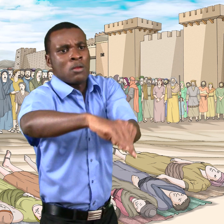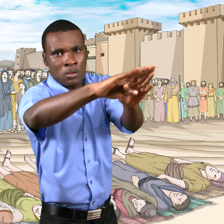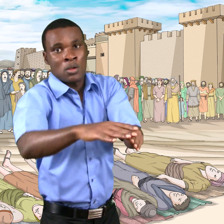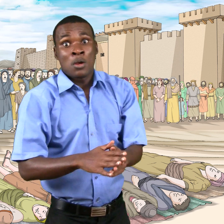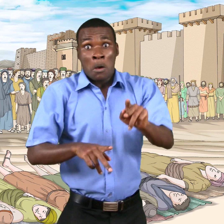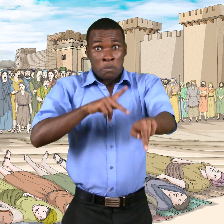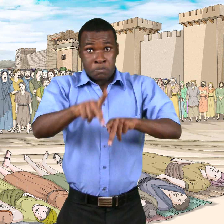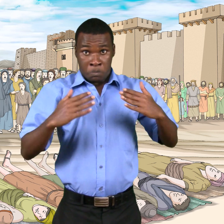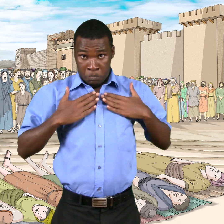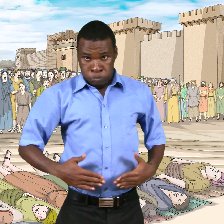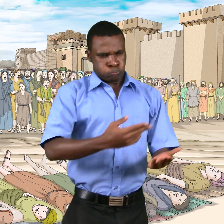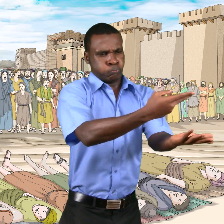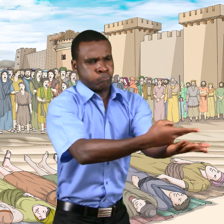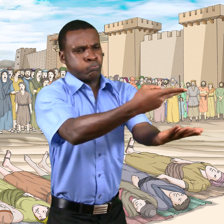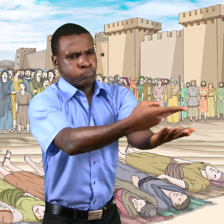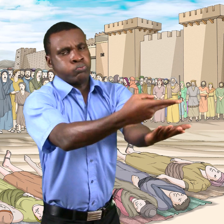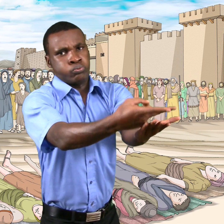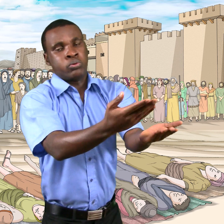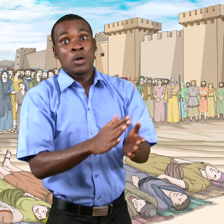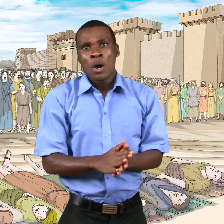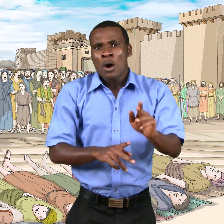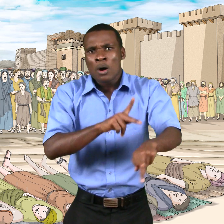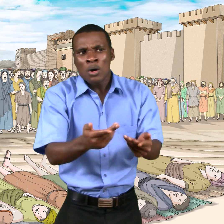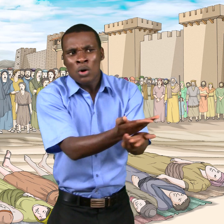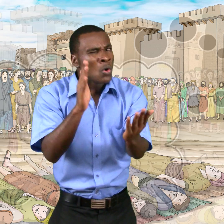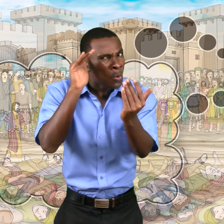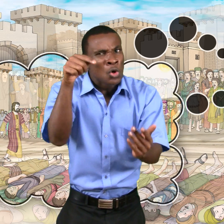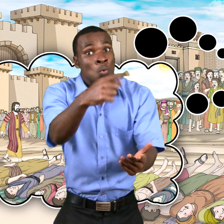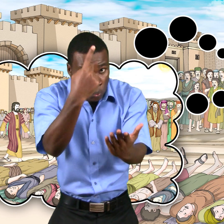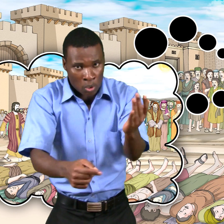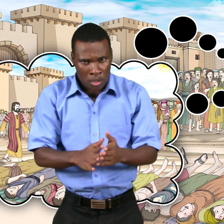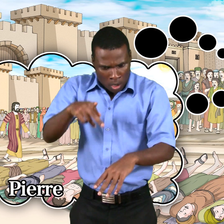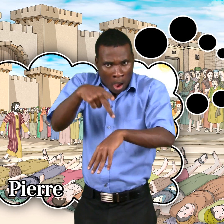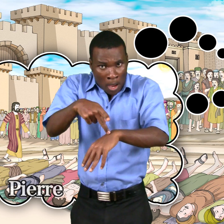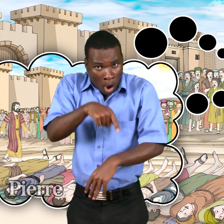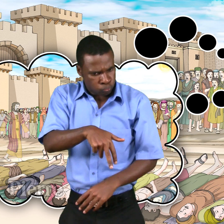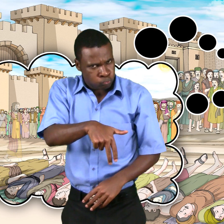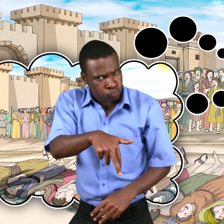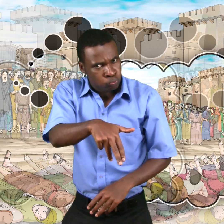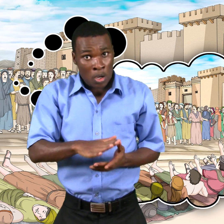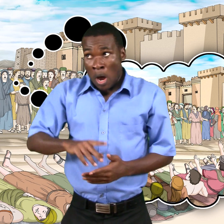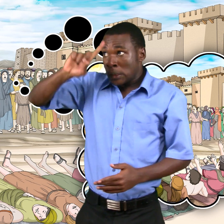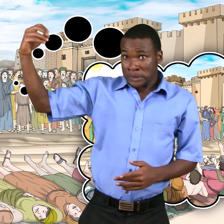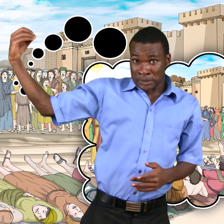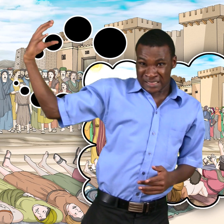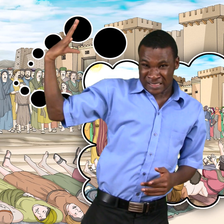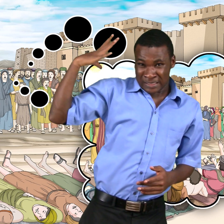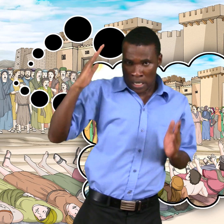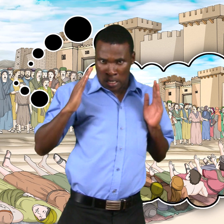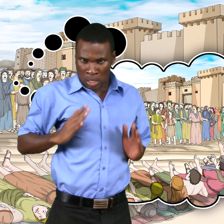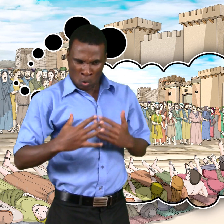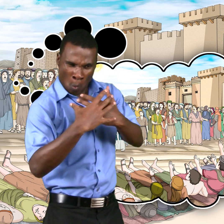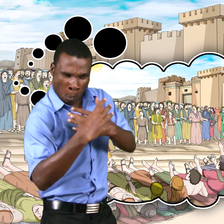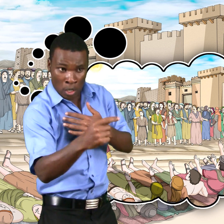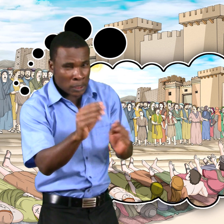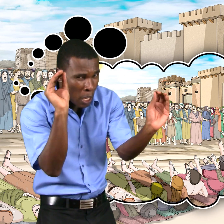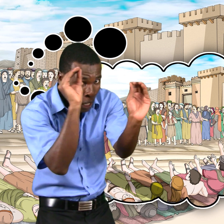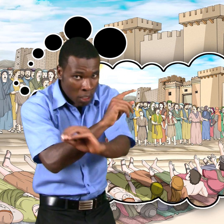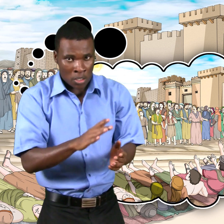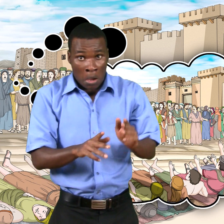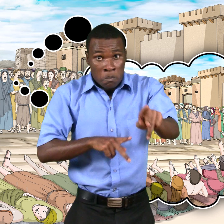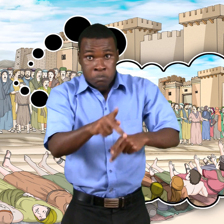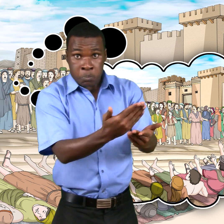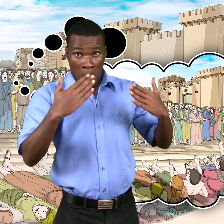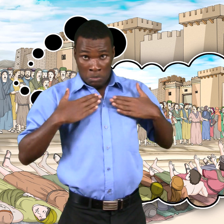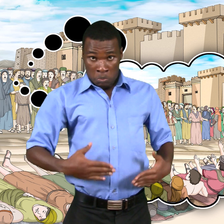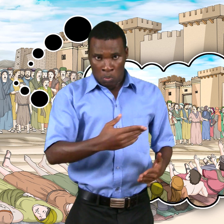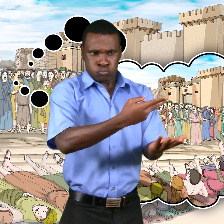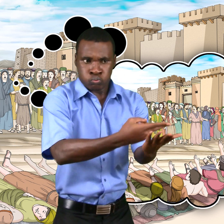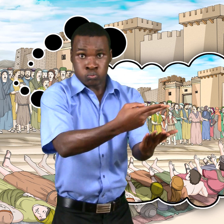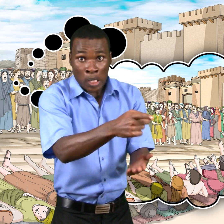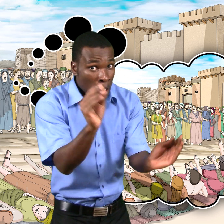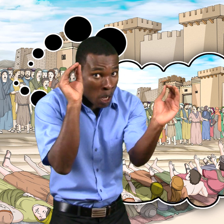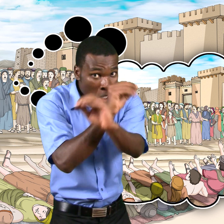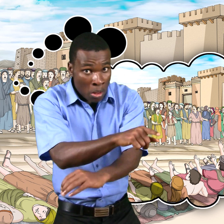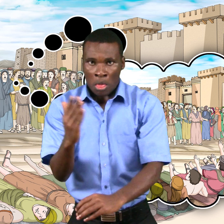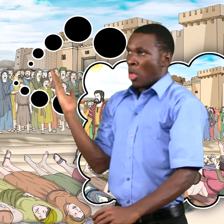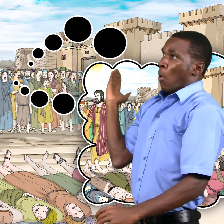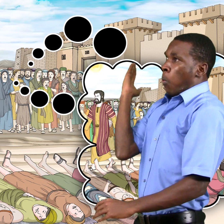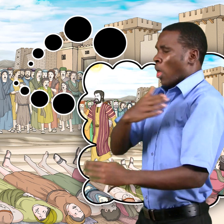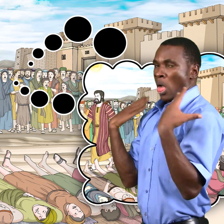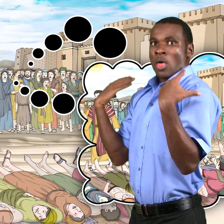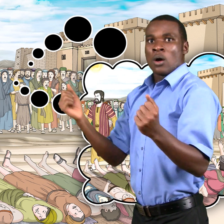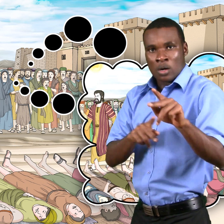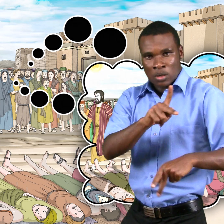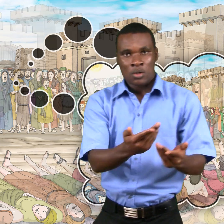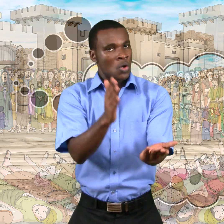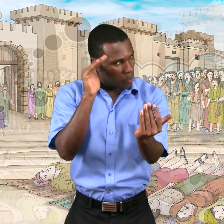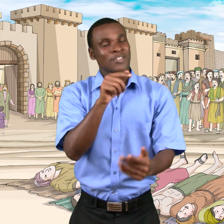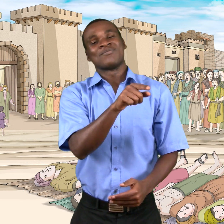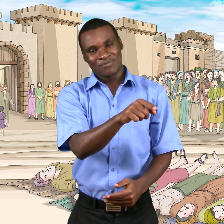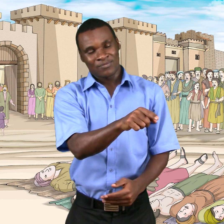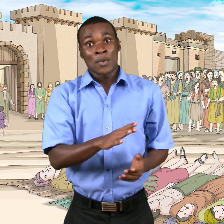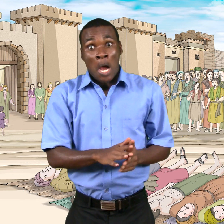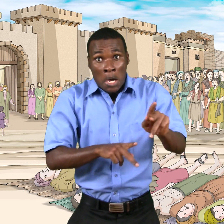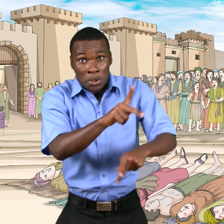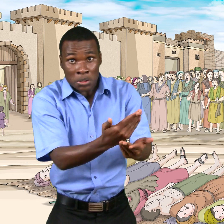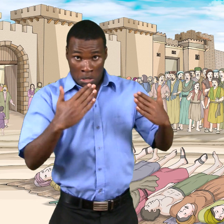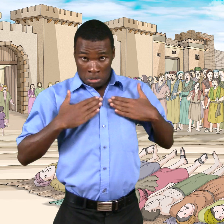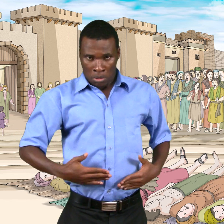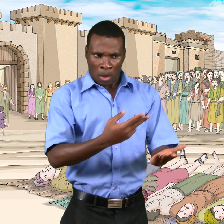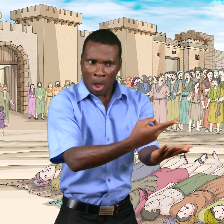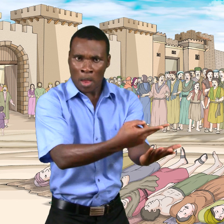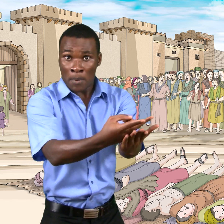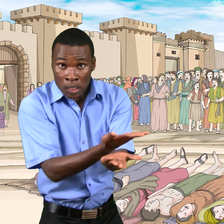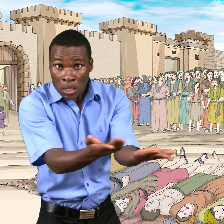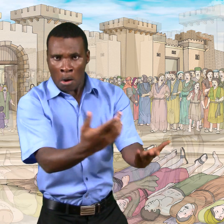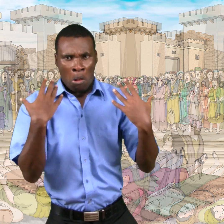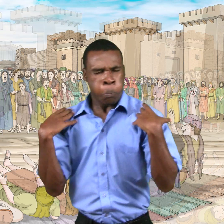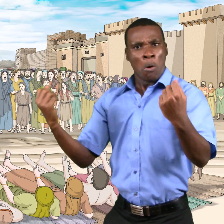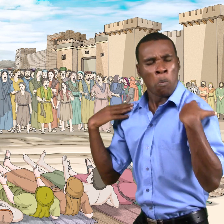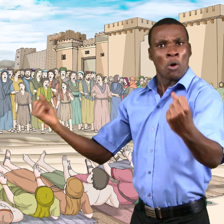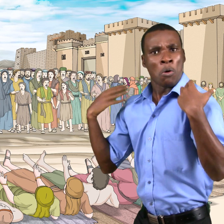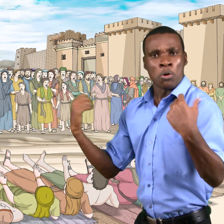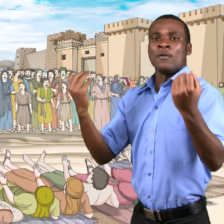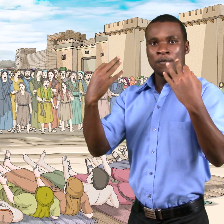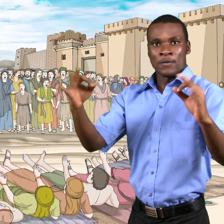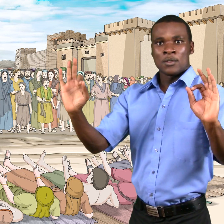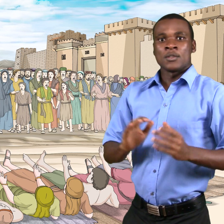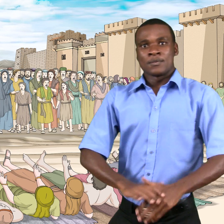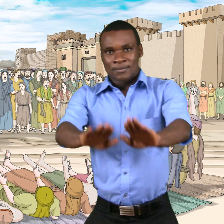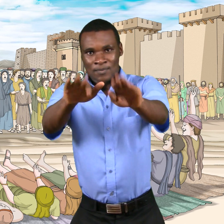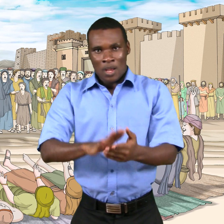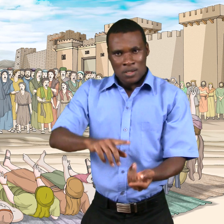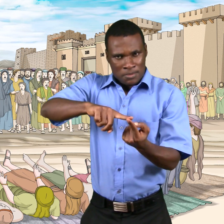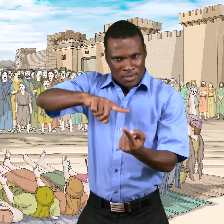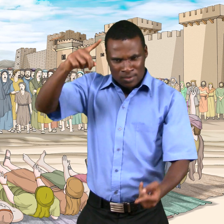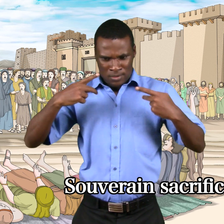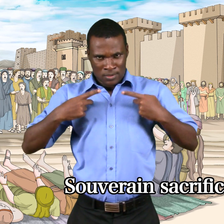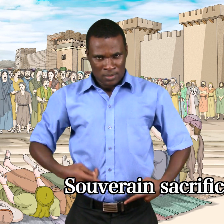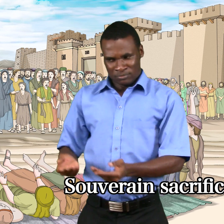Crowds also gathered from the towns around Jerusalem, bringing the sick and those tormented by unclean spirits, and all of them were healed.